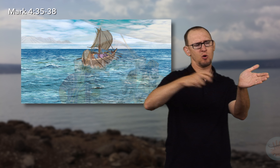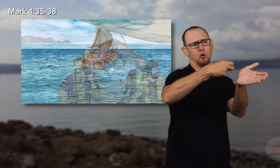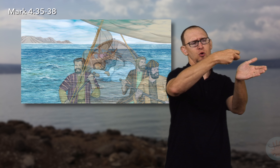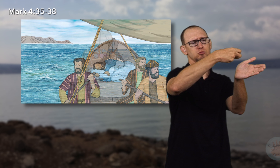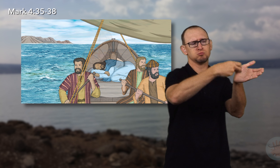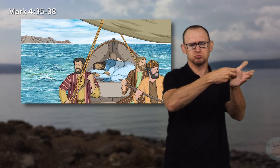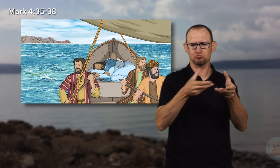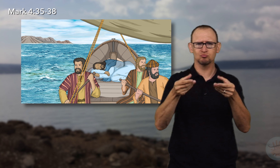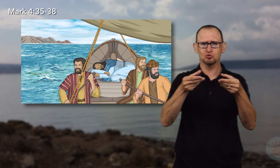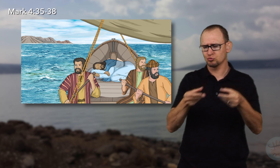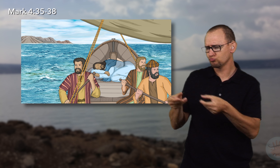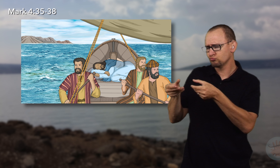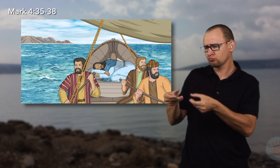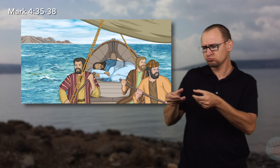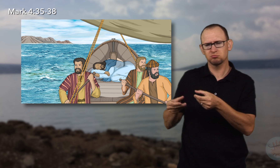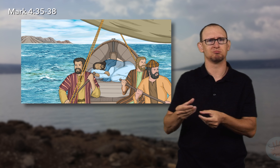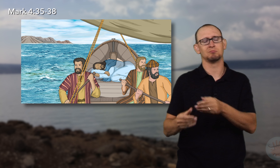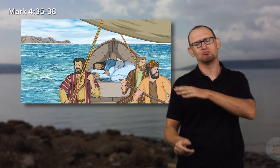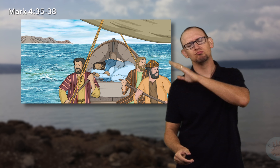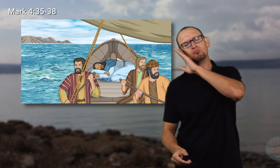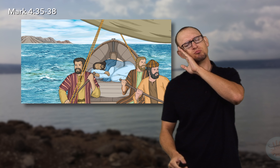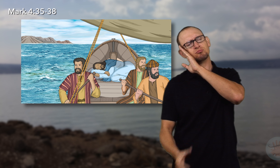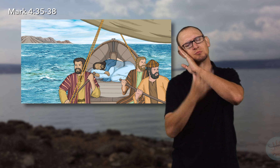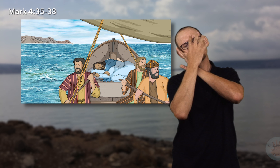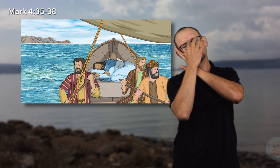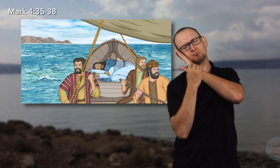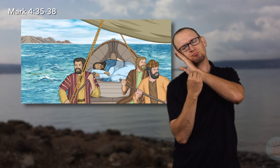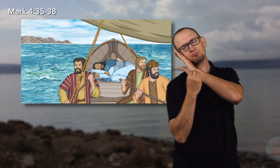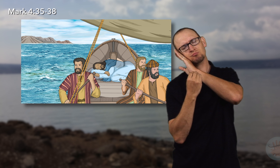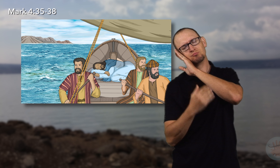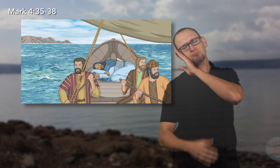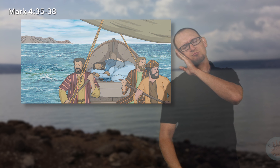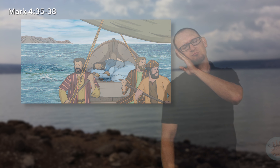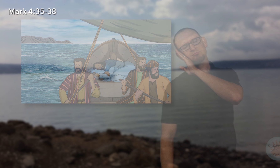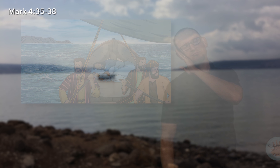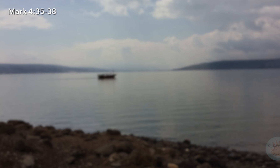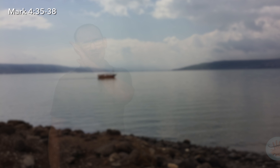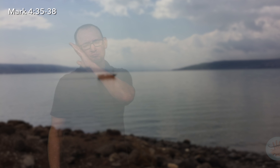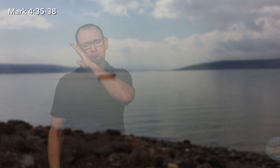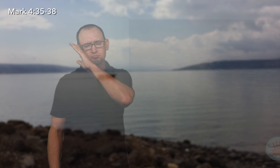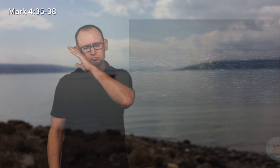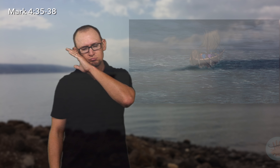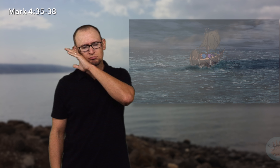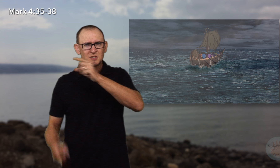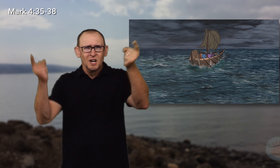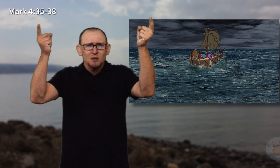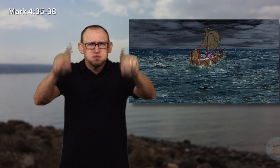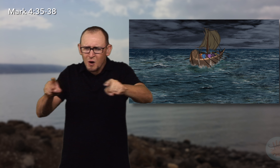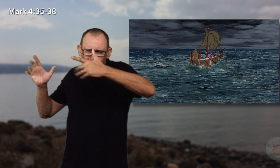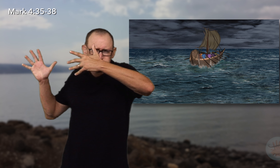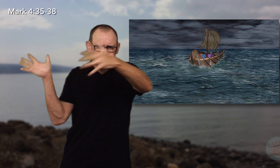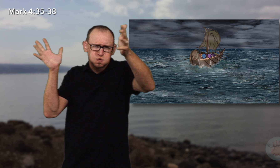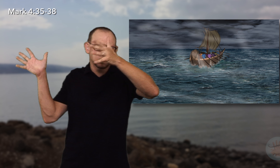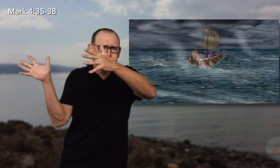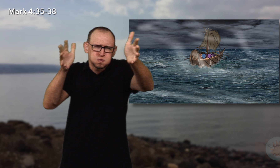And there were other boats with Him.